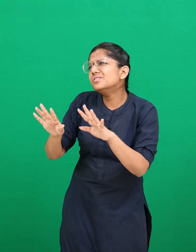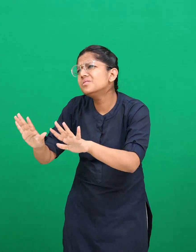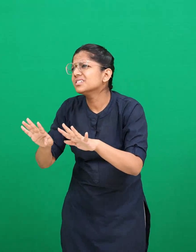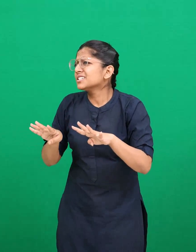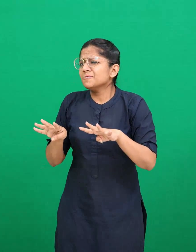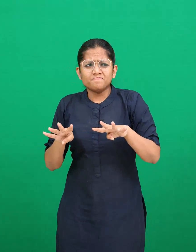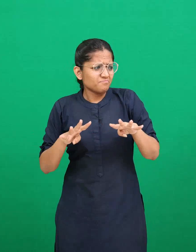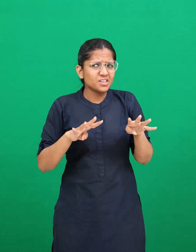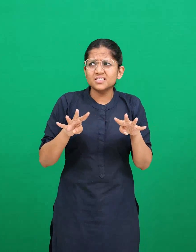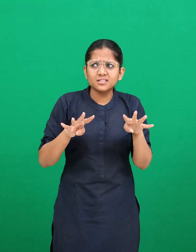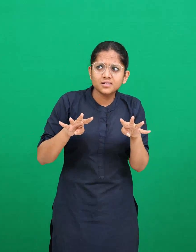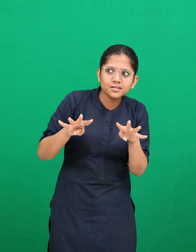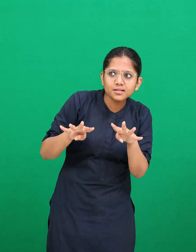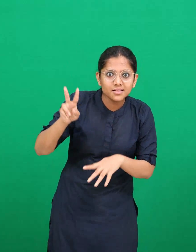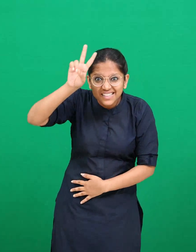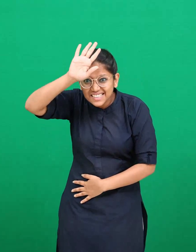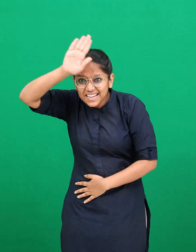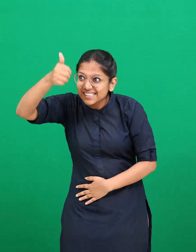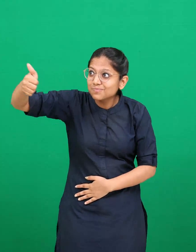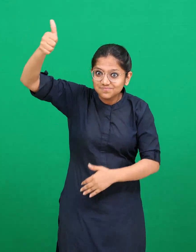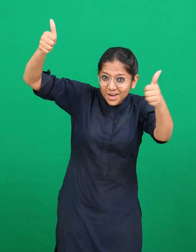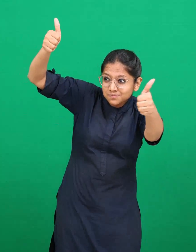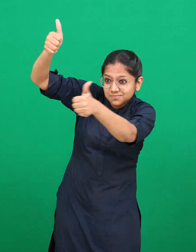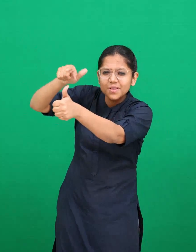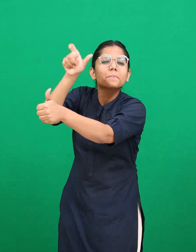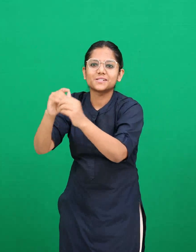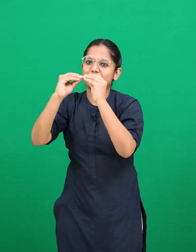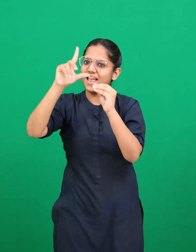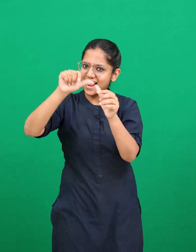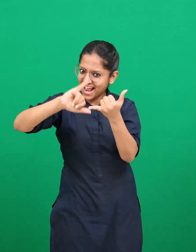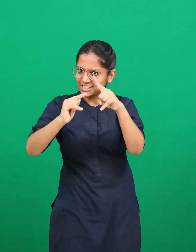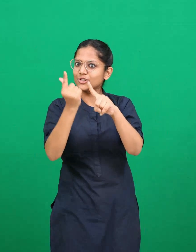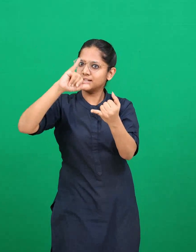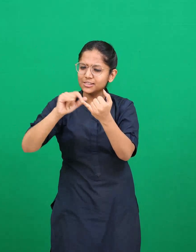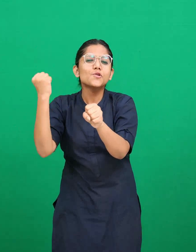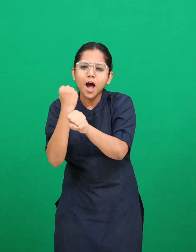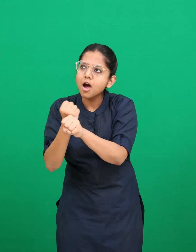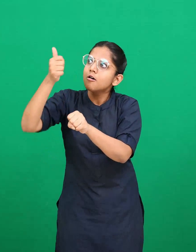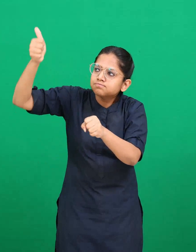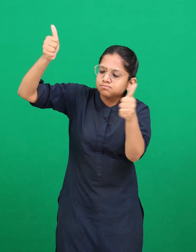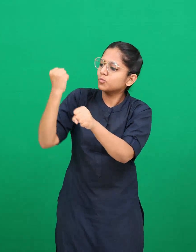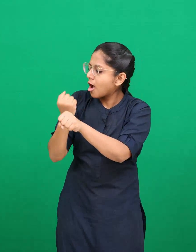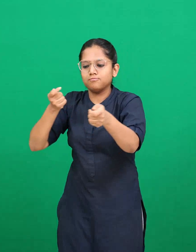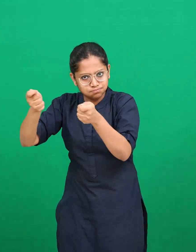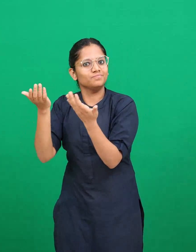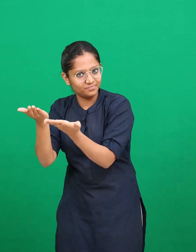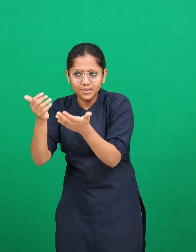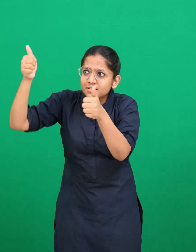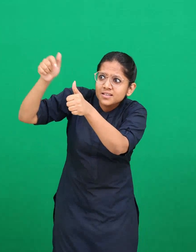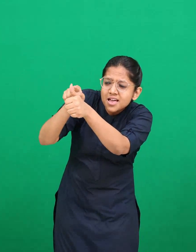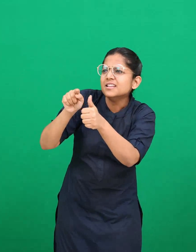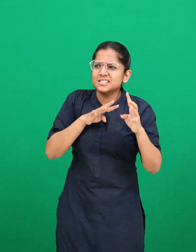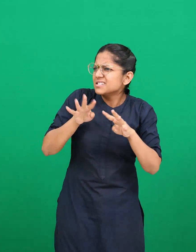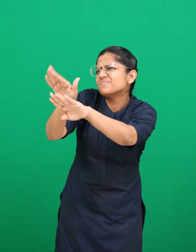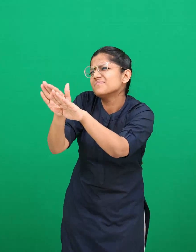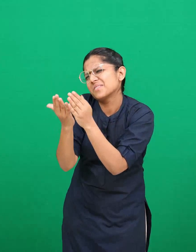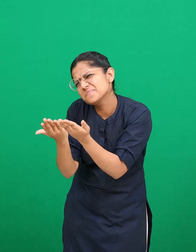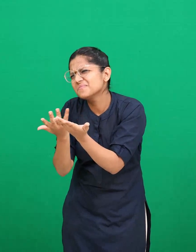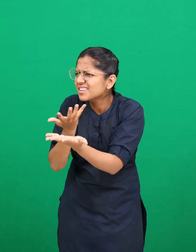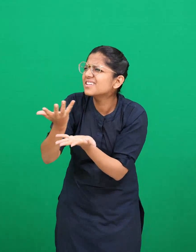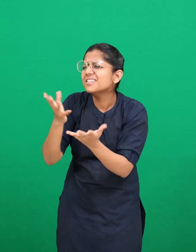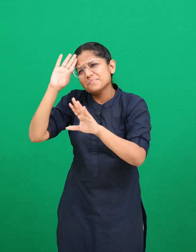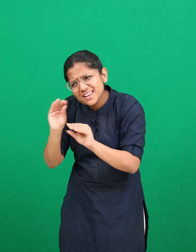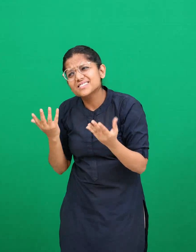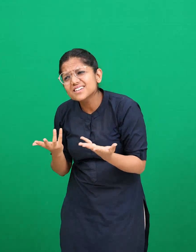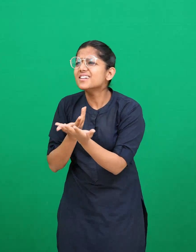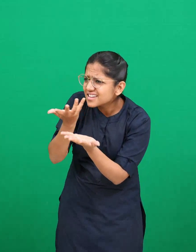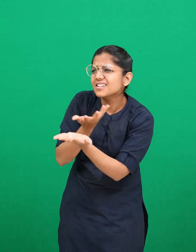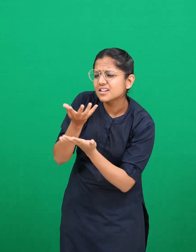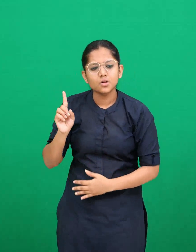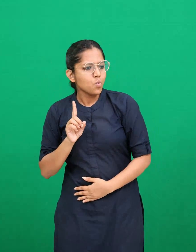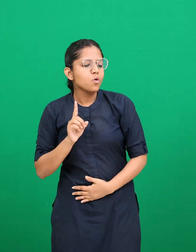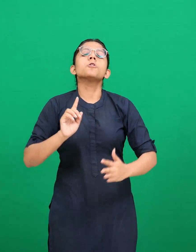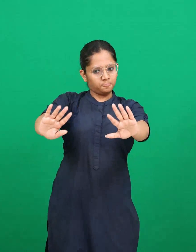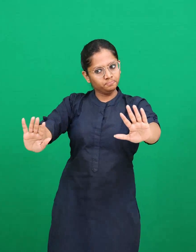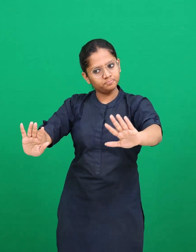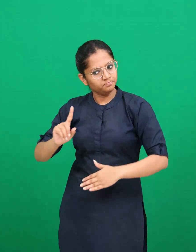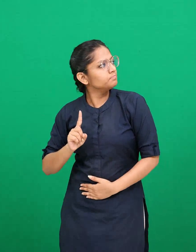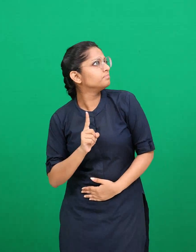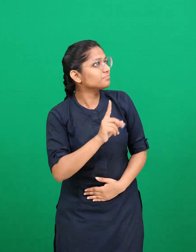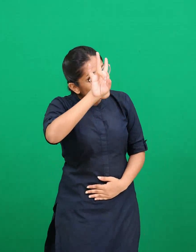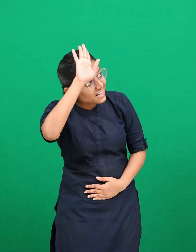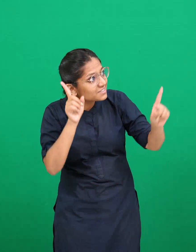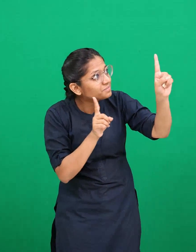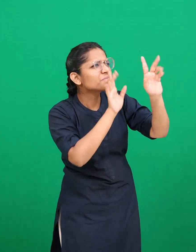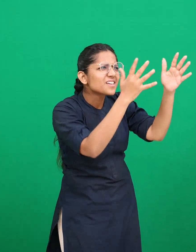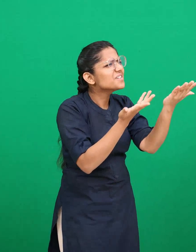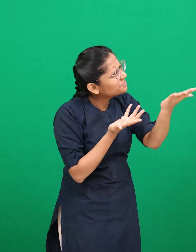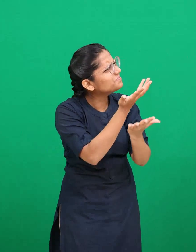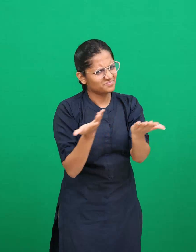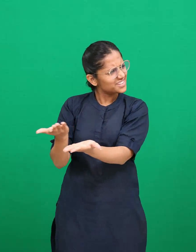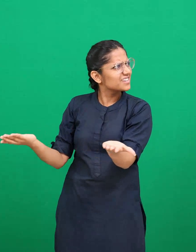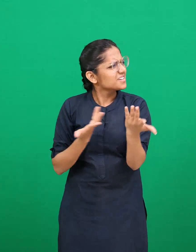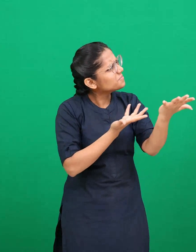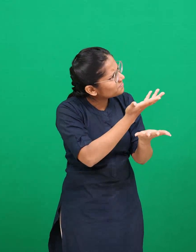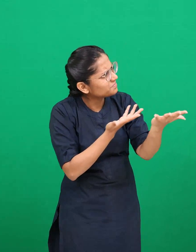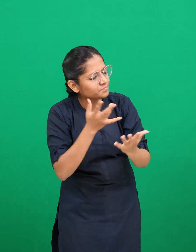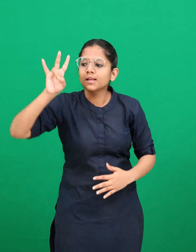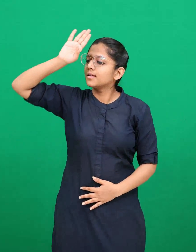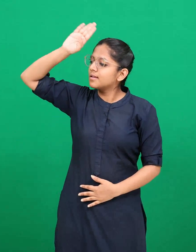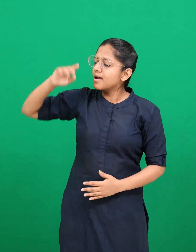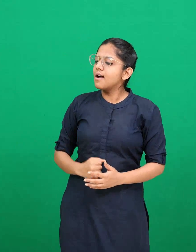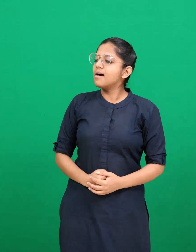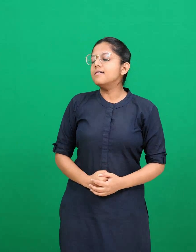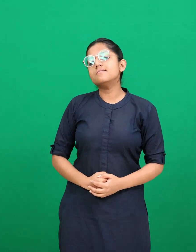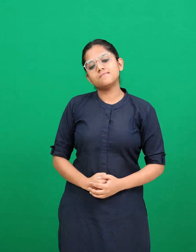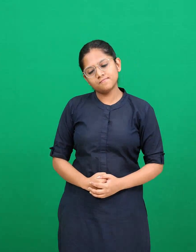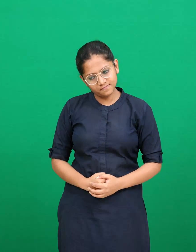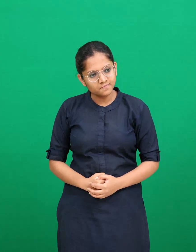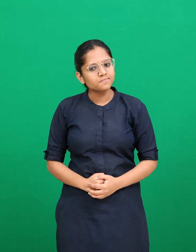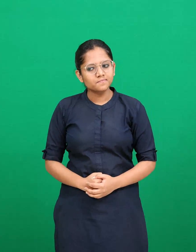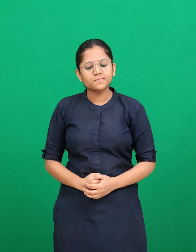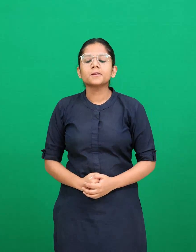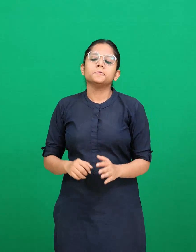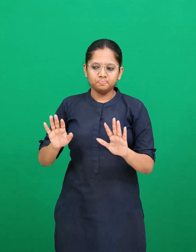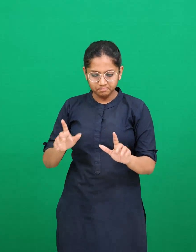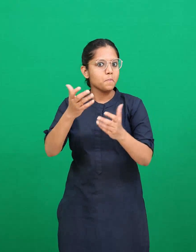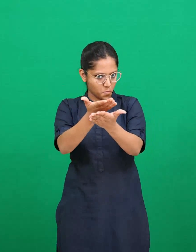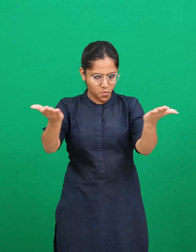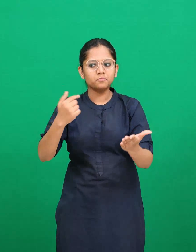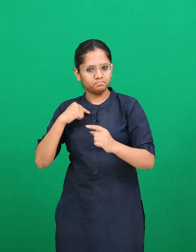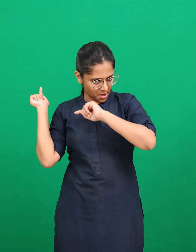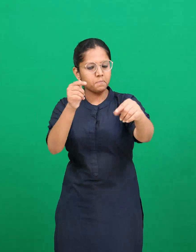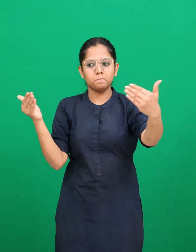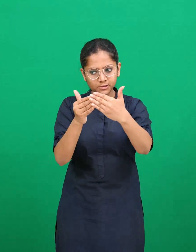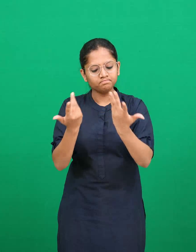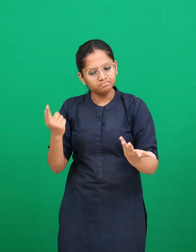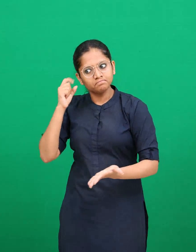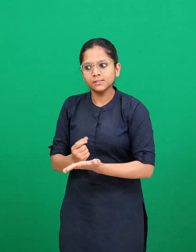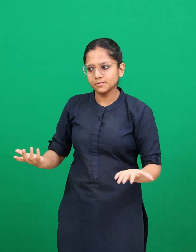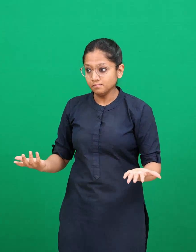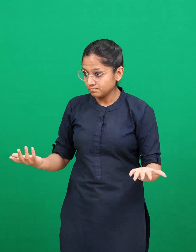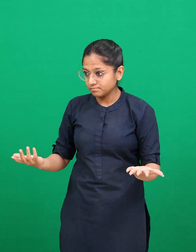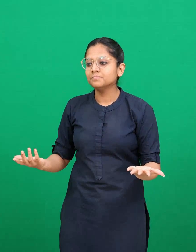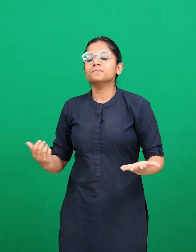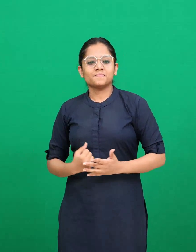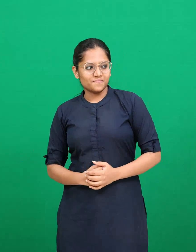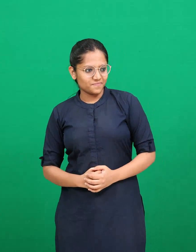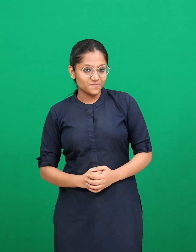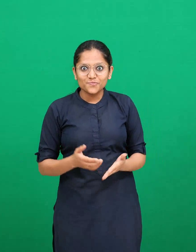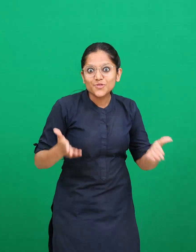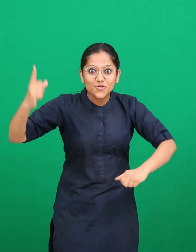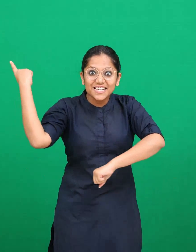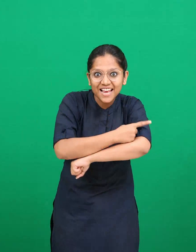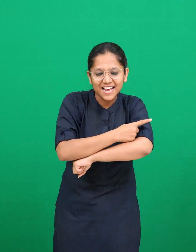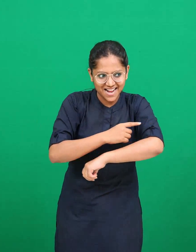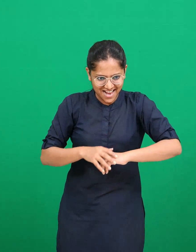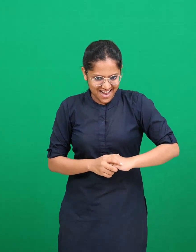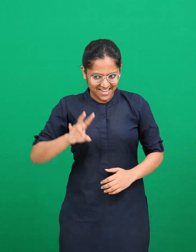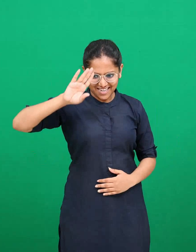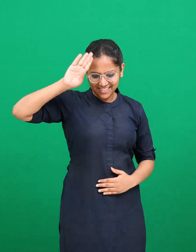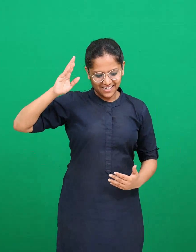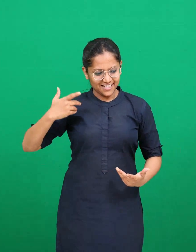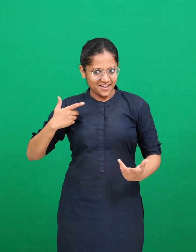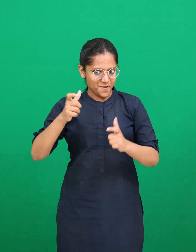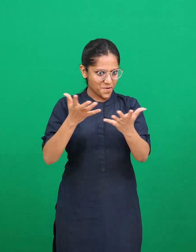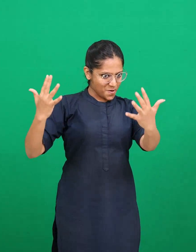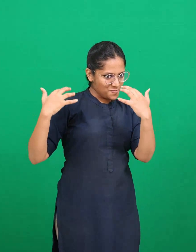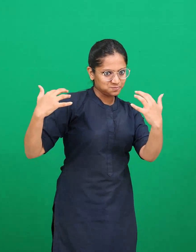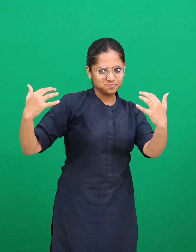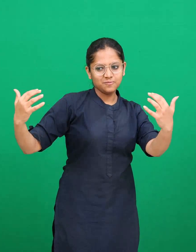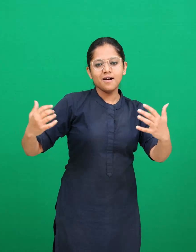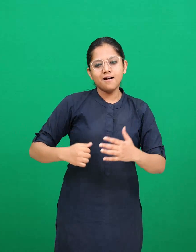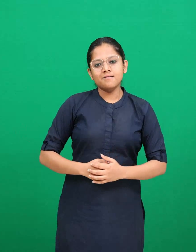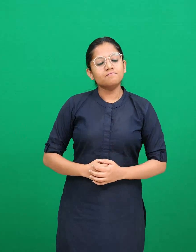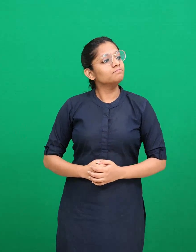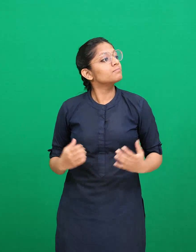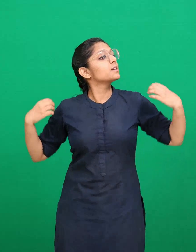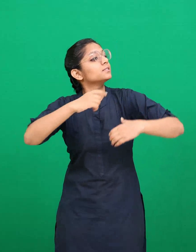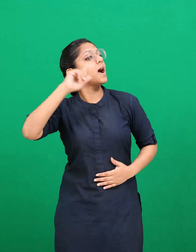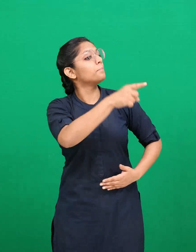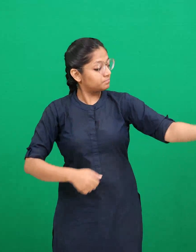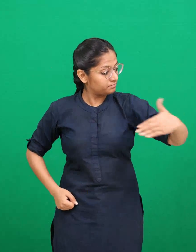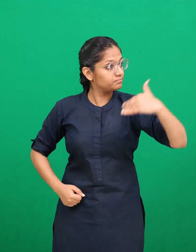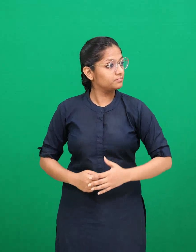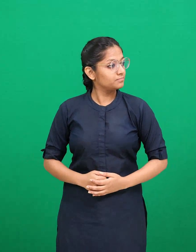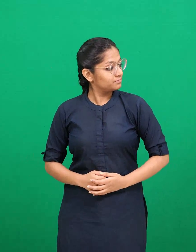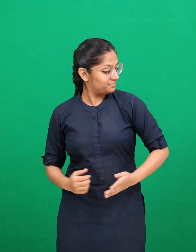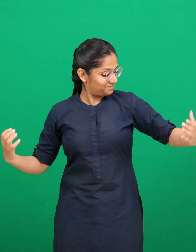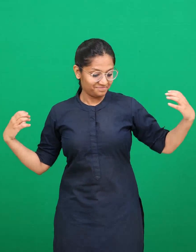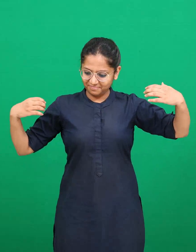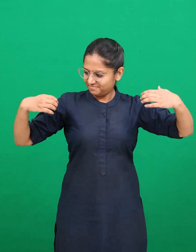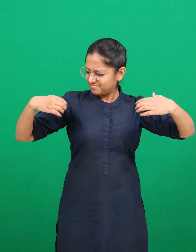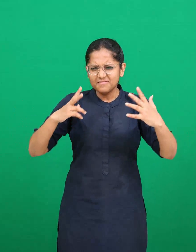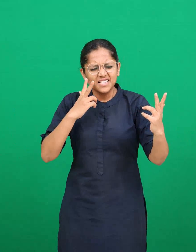Having secured the support of Blastus, the king's chamberlain, they asked for peace, because their region depended on the king's country for food.